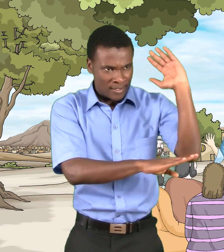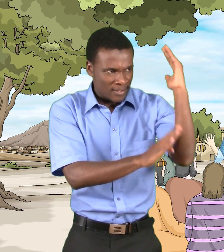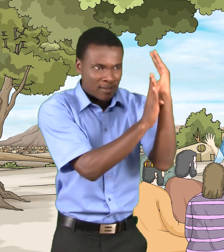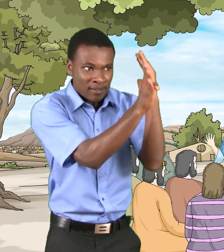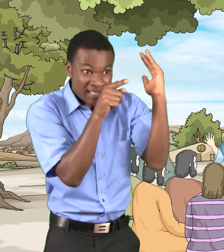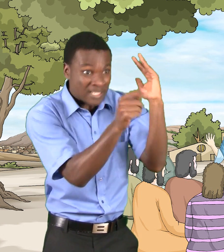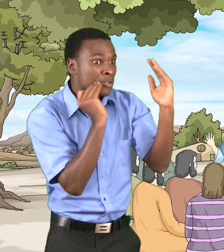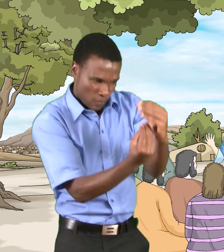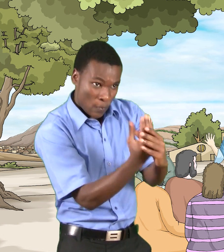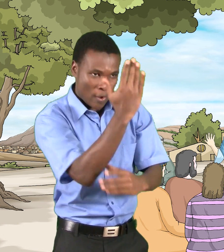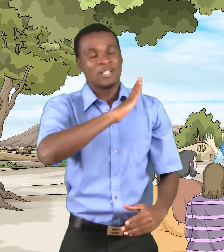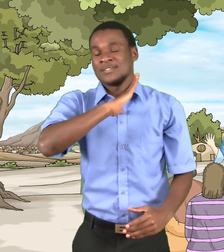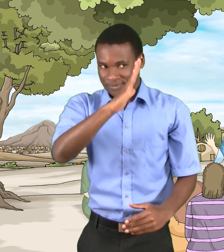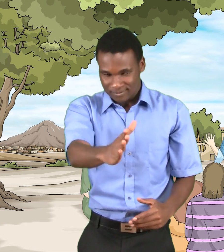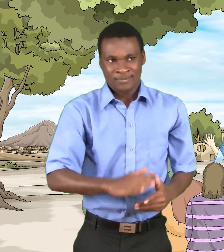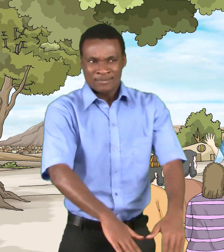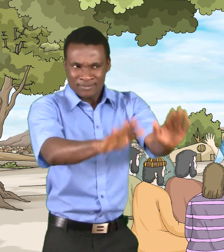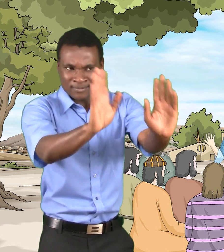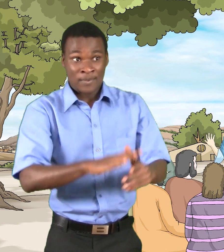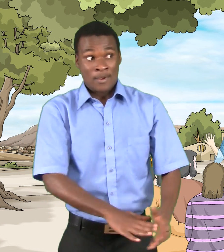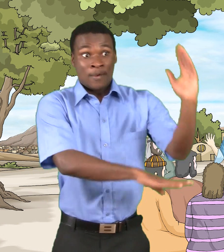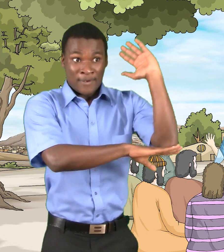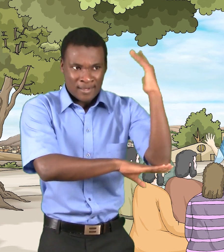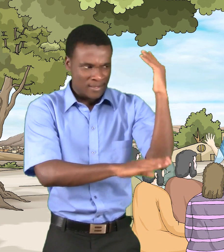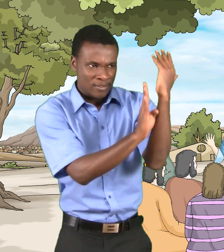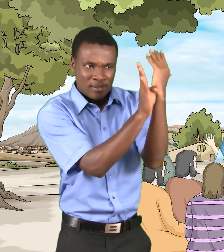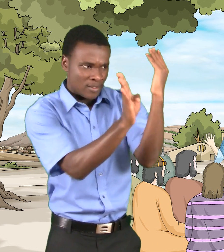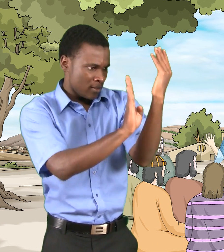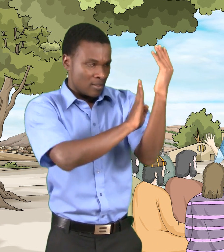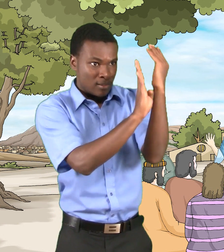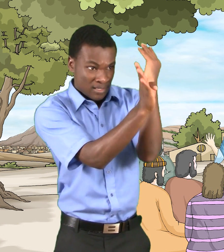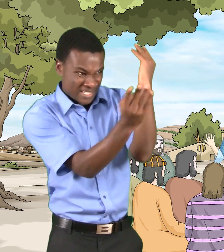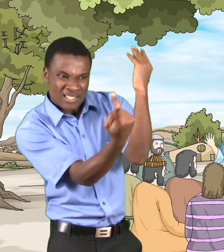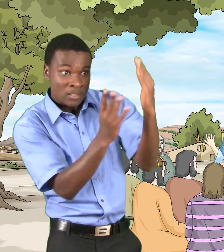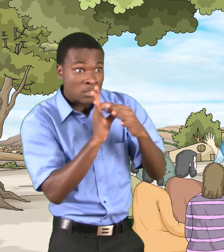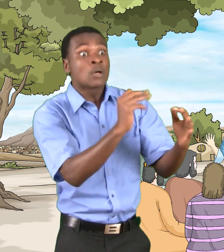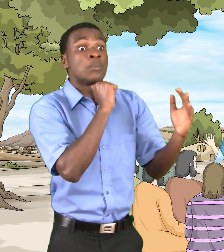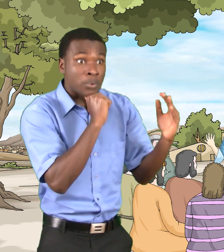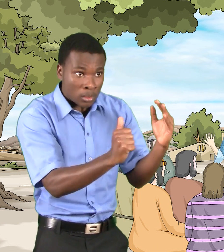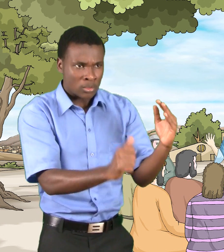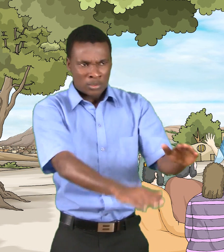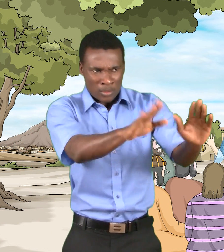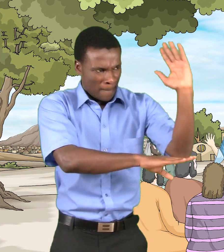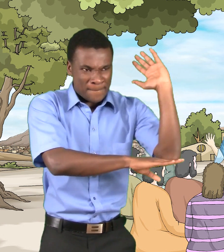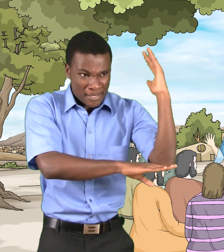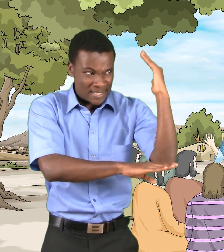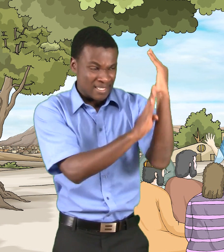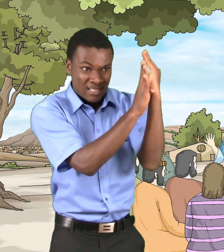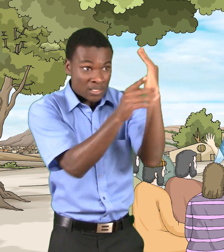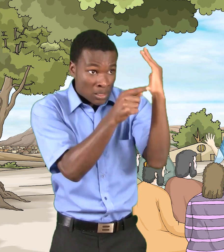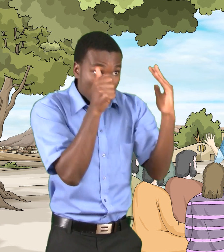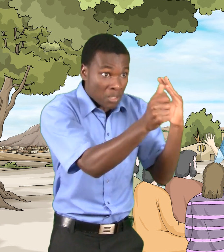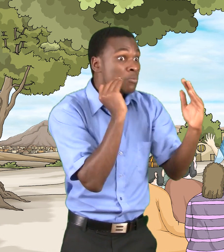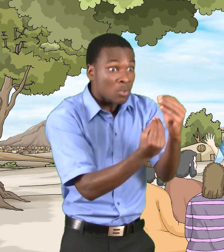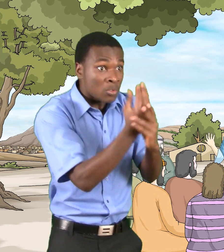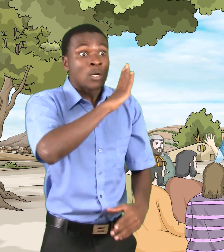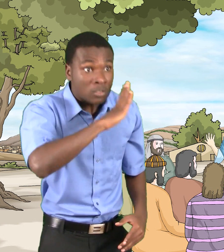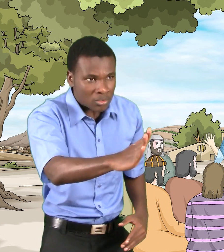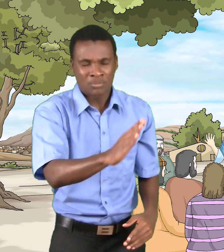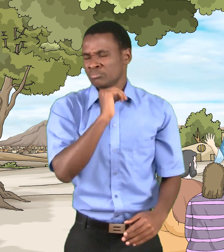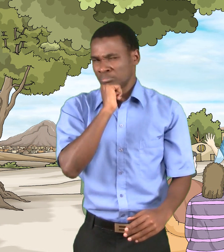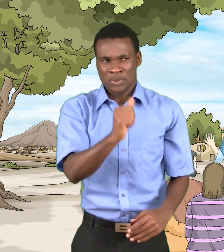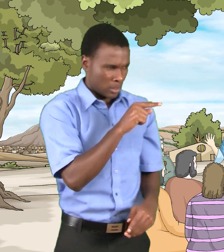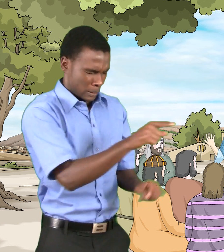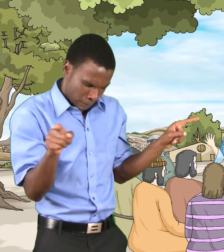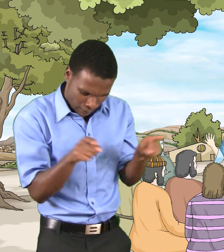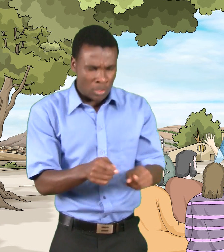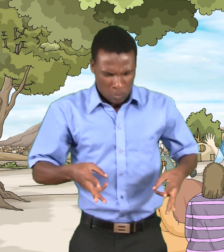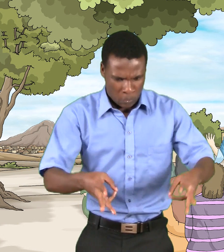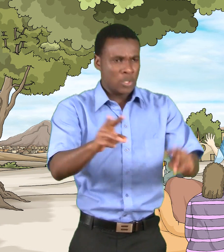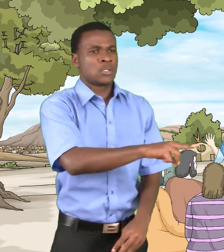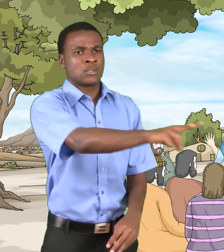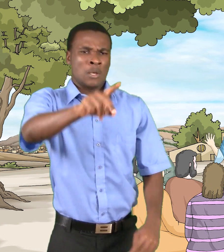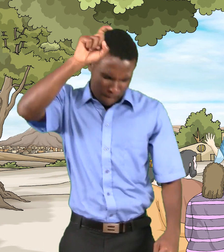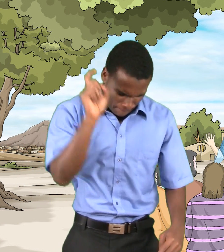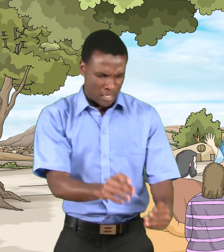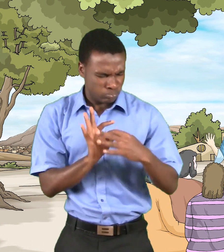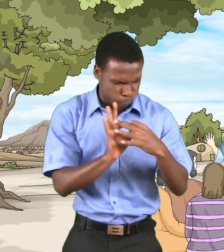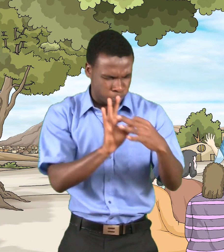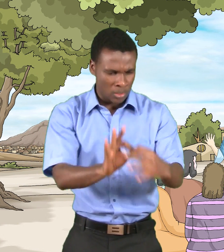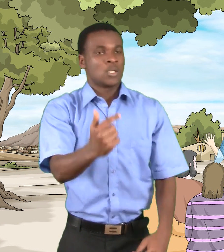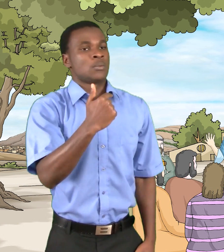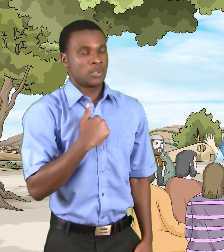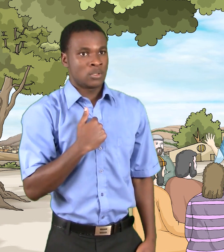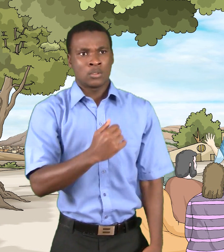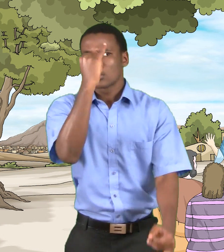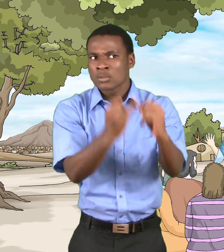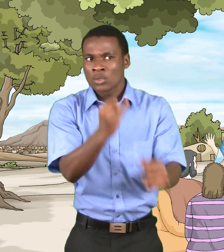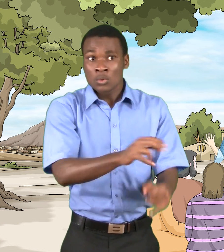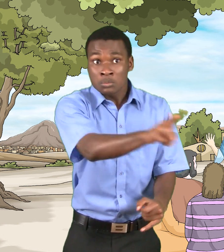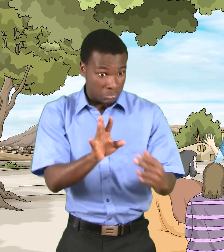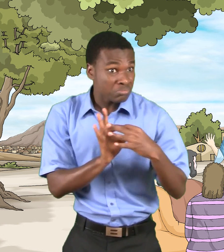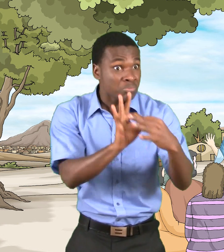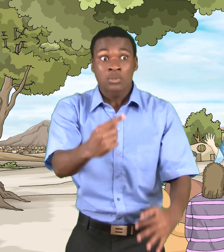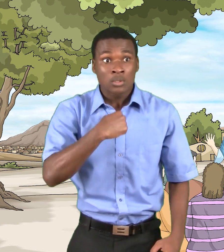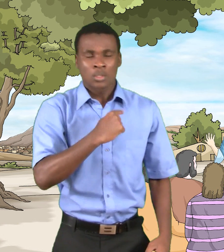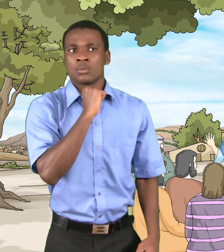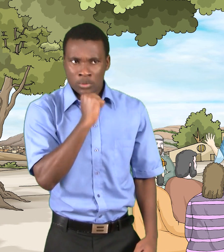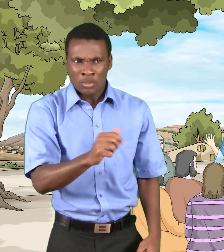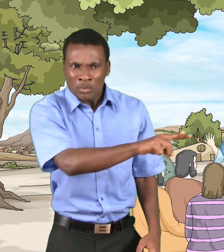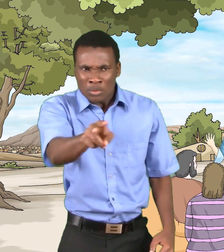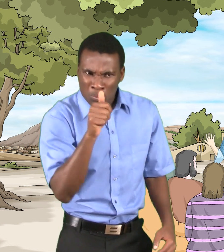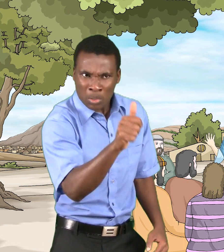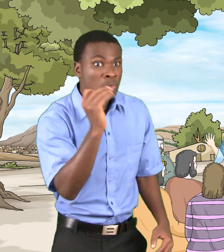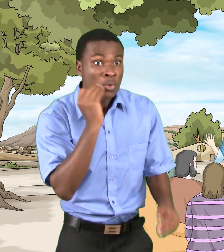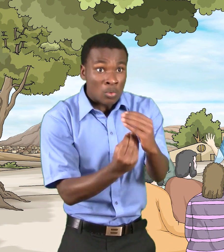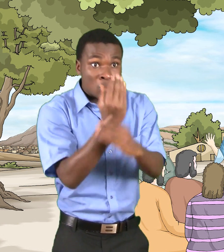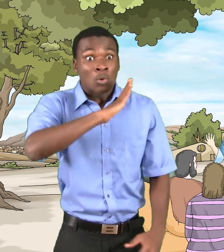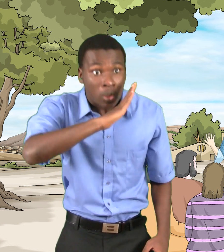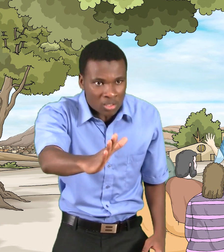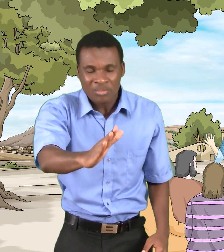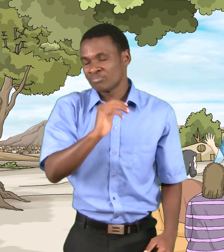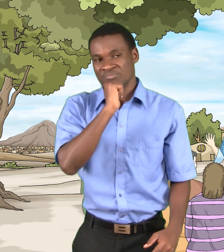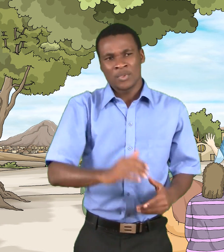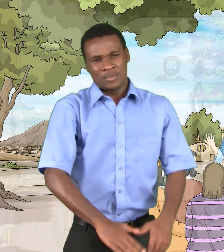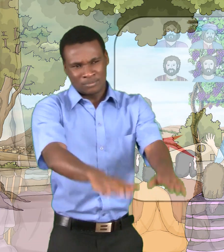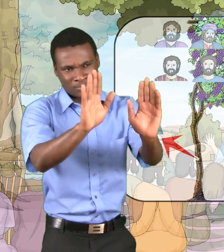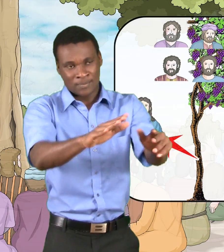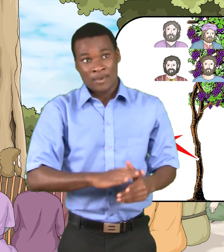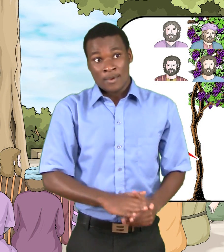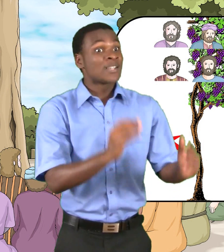Just as no branch can bear fruit by itself unless it remains in the vine, neither can you bear fruit unless you remain in Me.